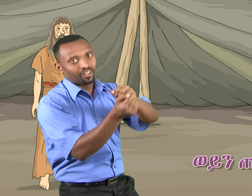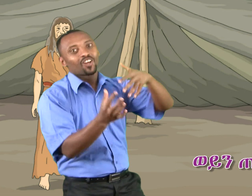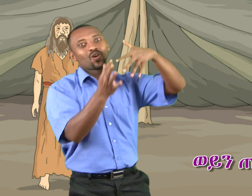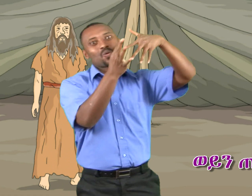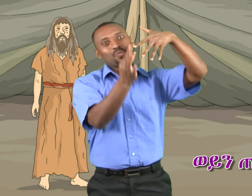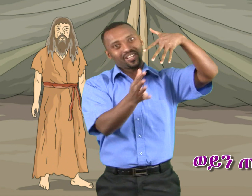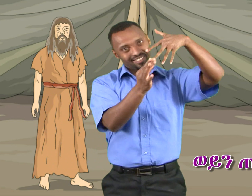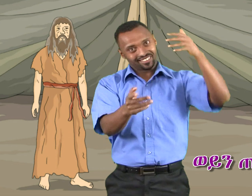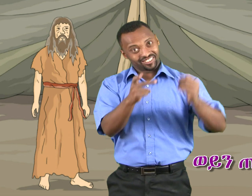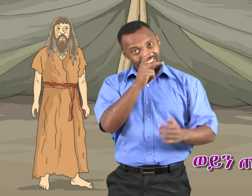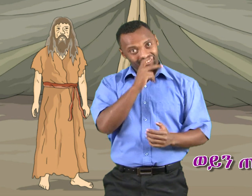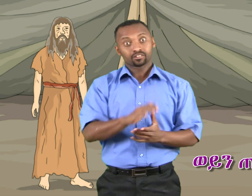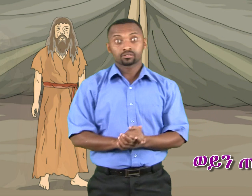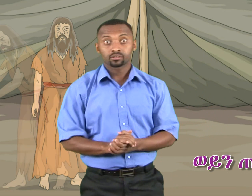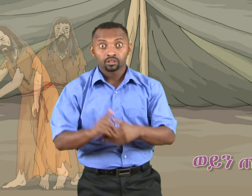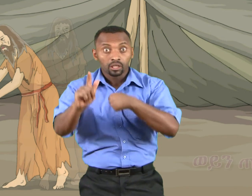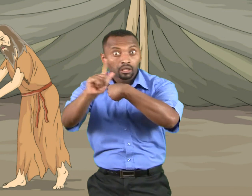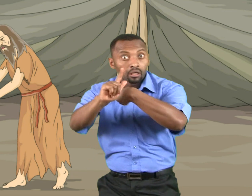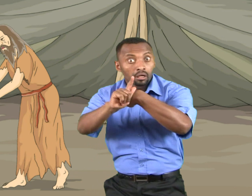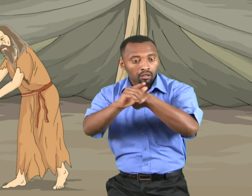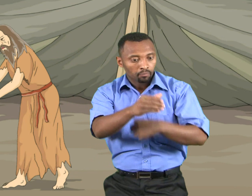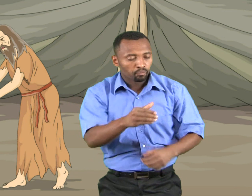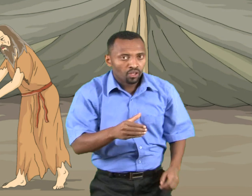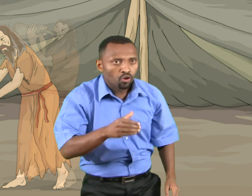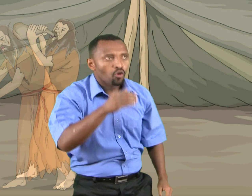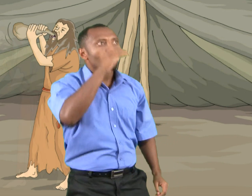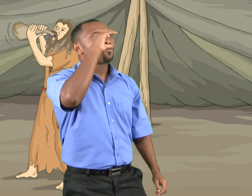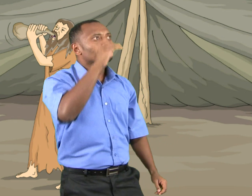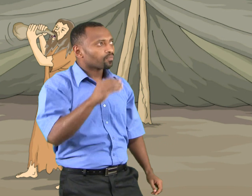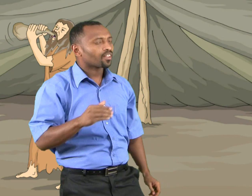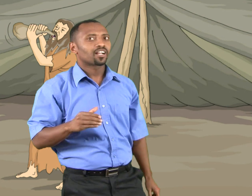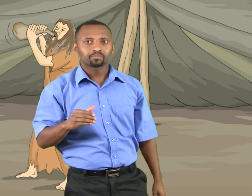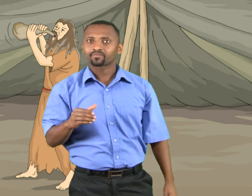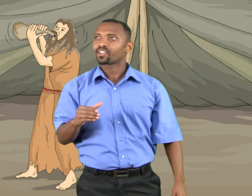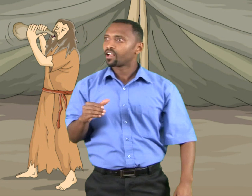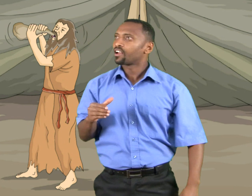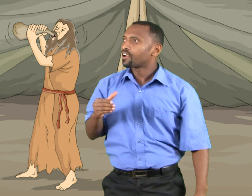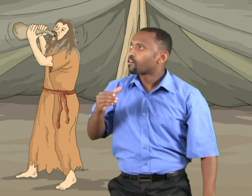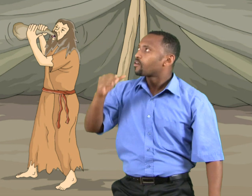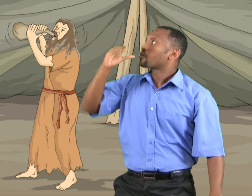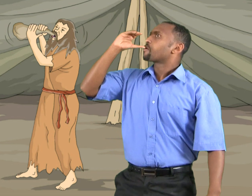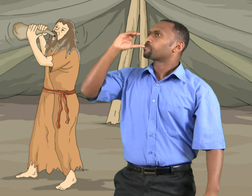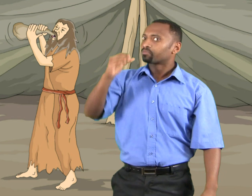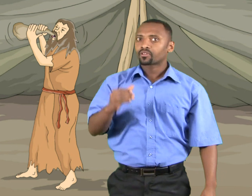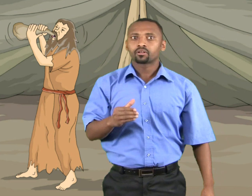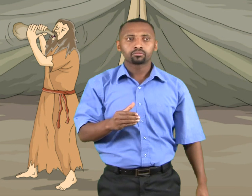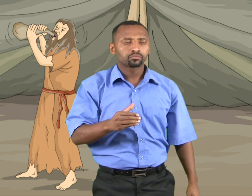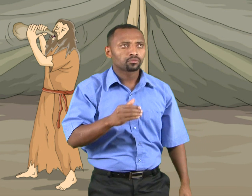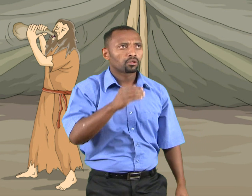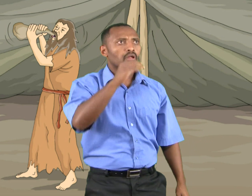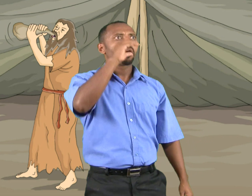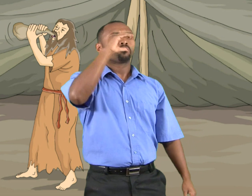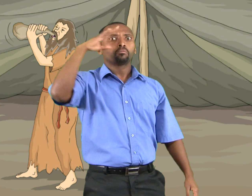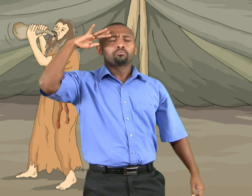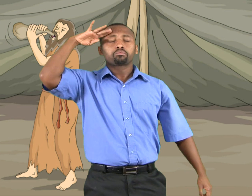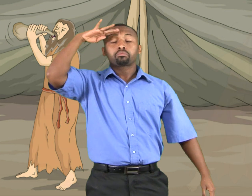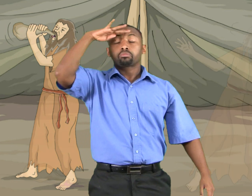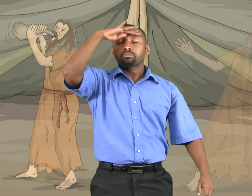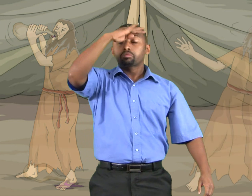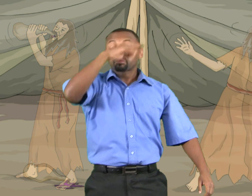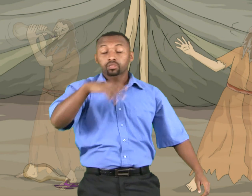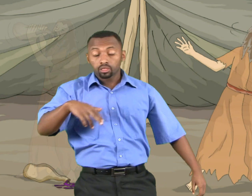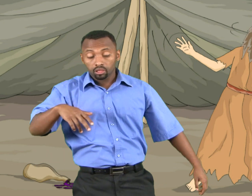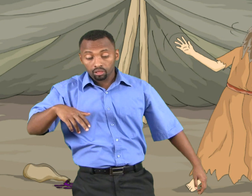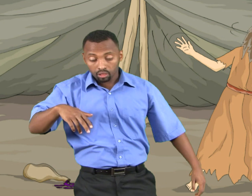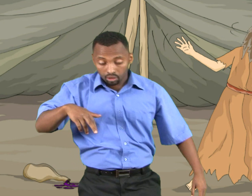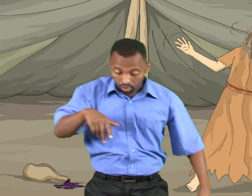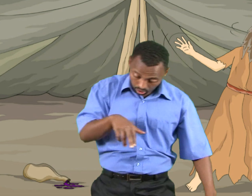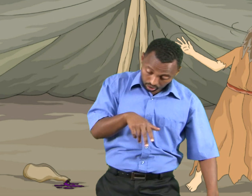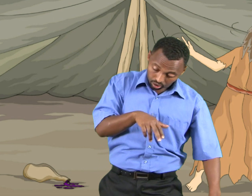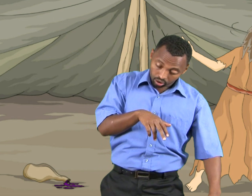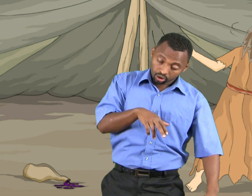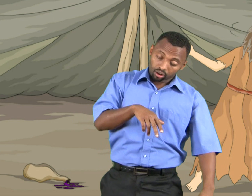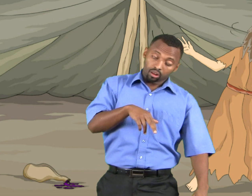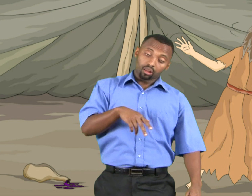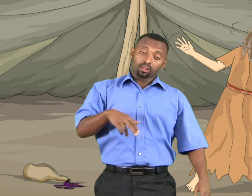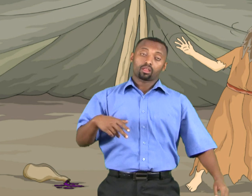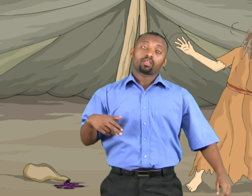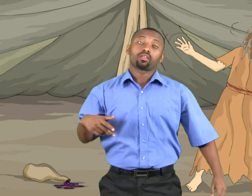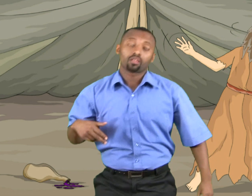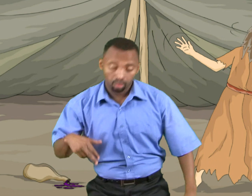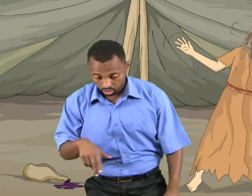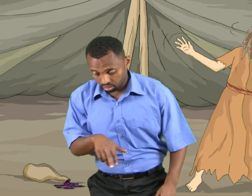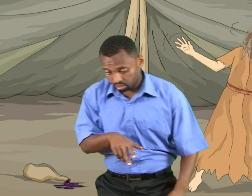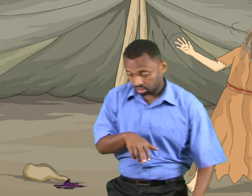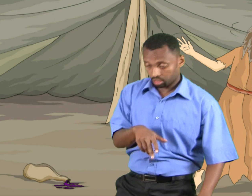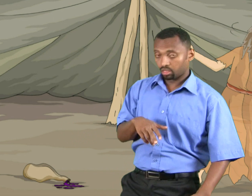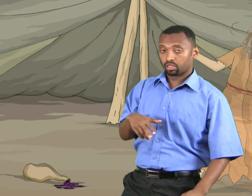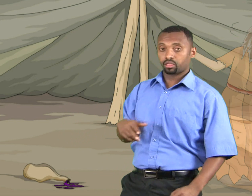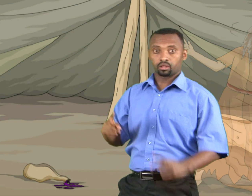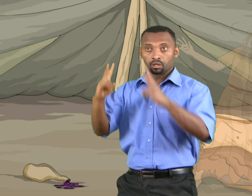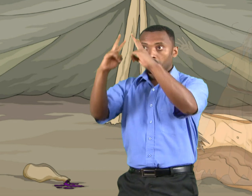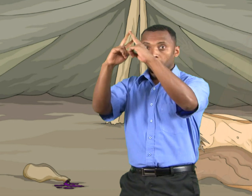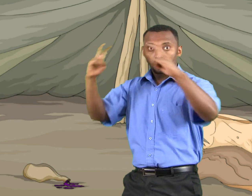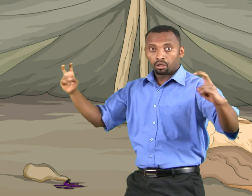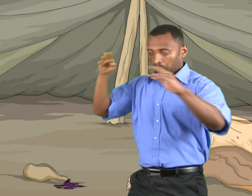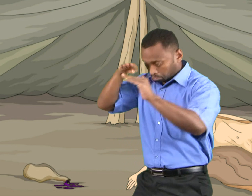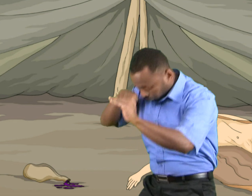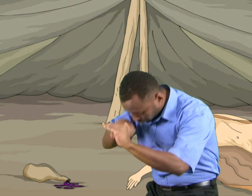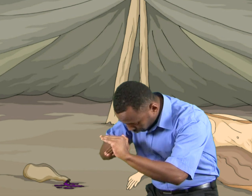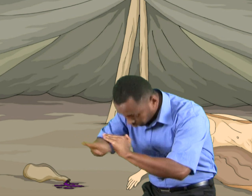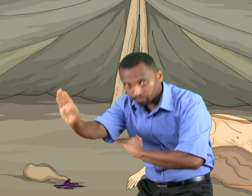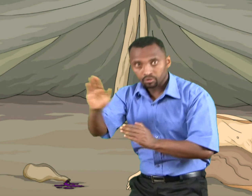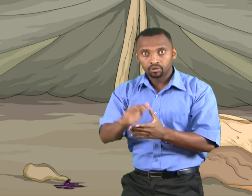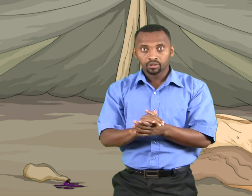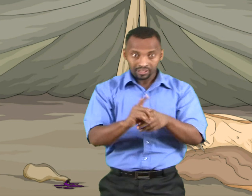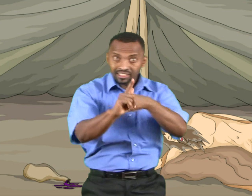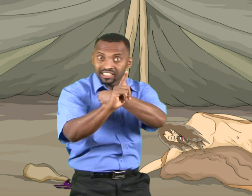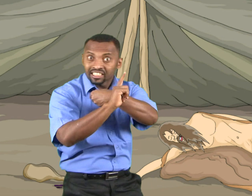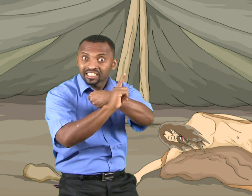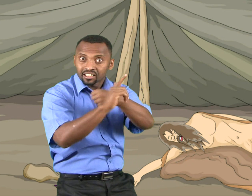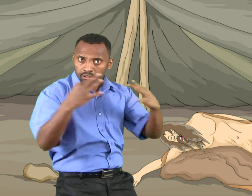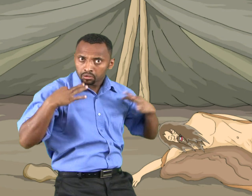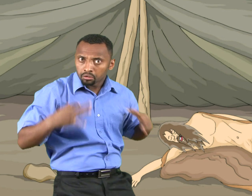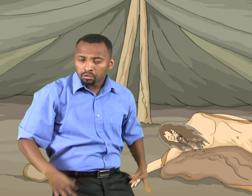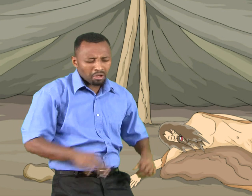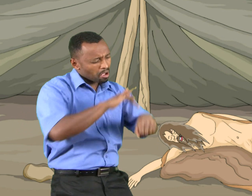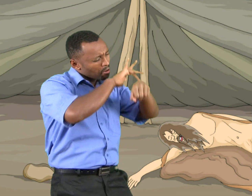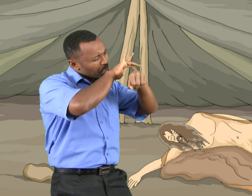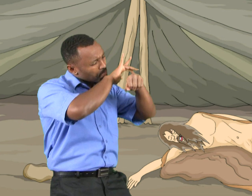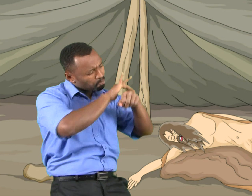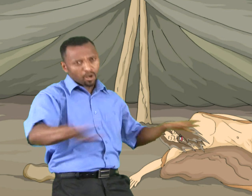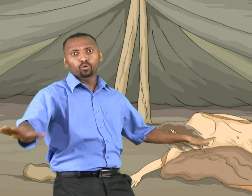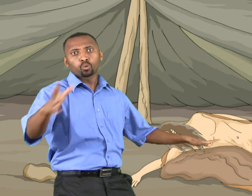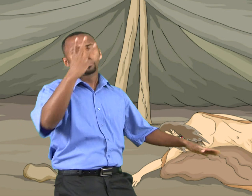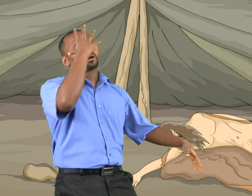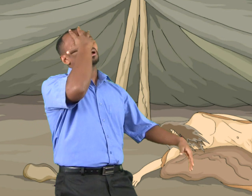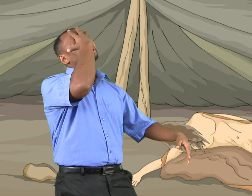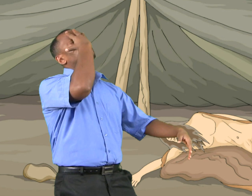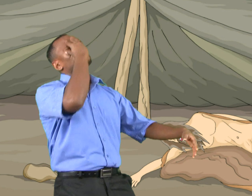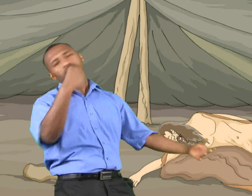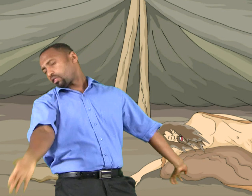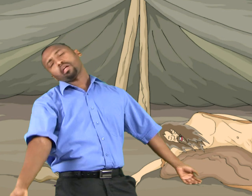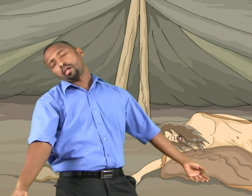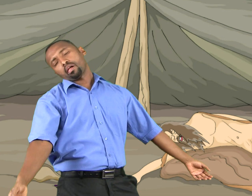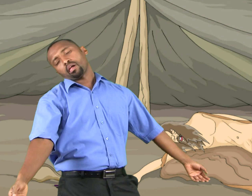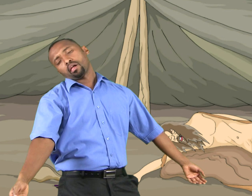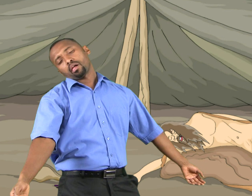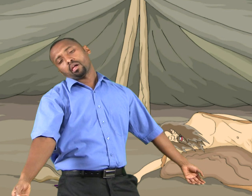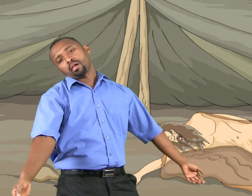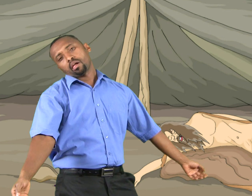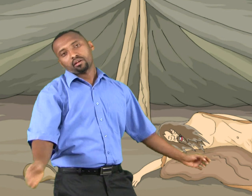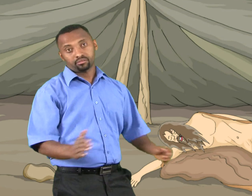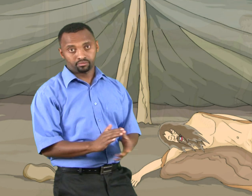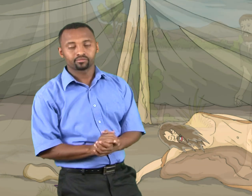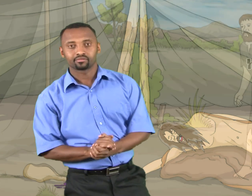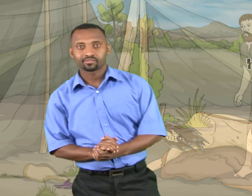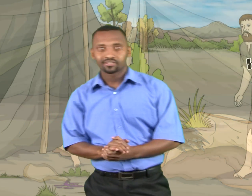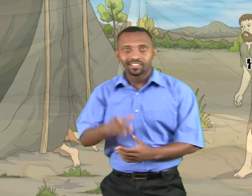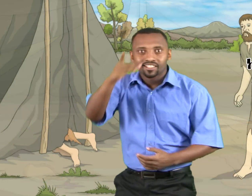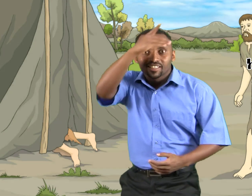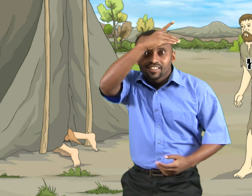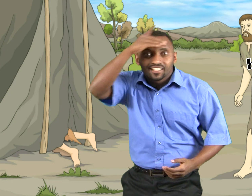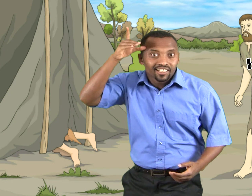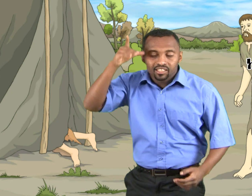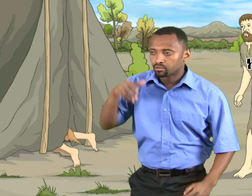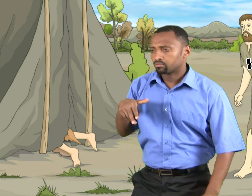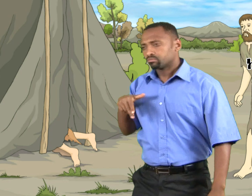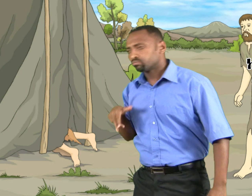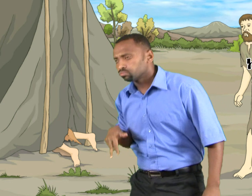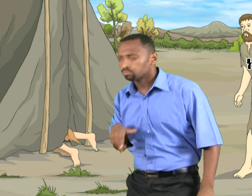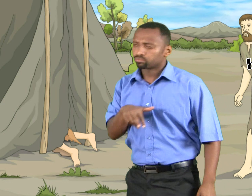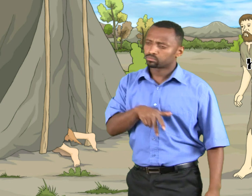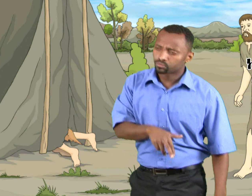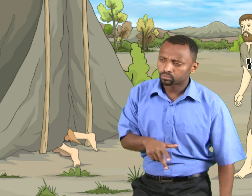But when he drank some of its wine, he became drunk and uncovered himself inside his tent.